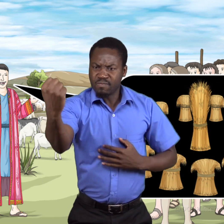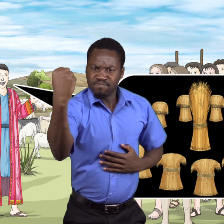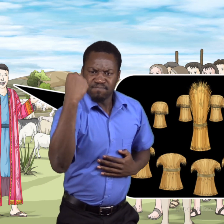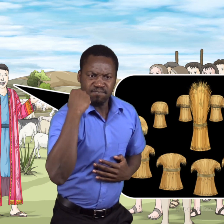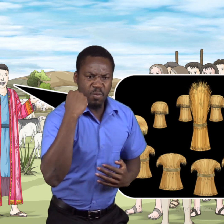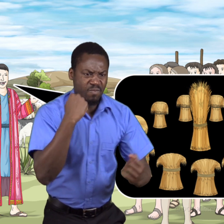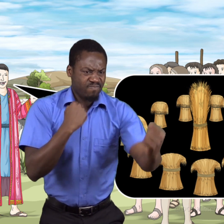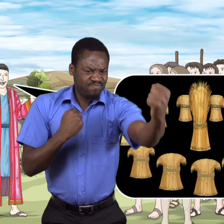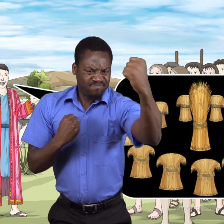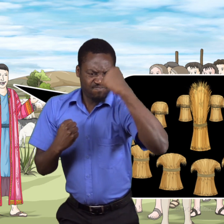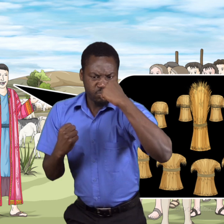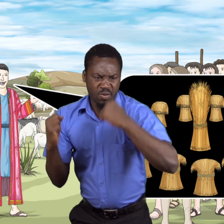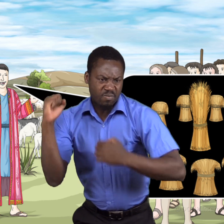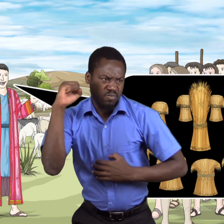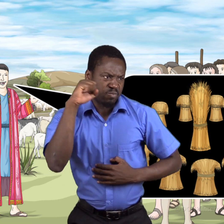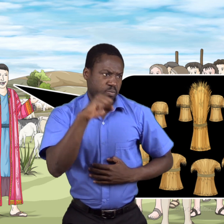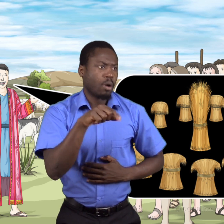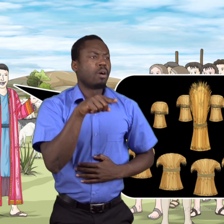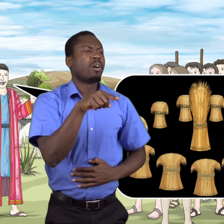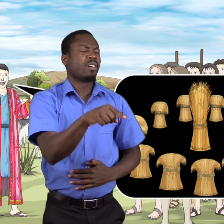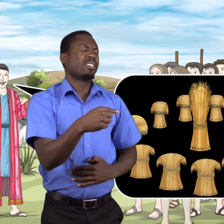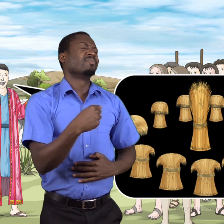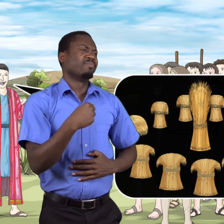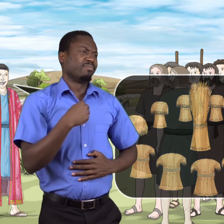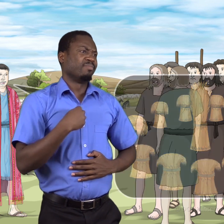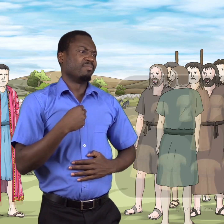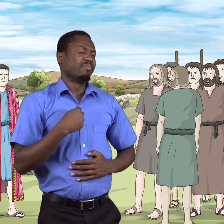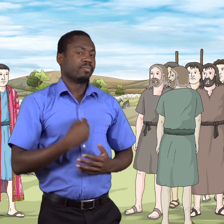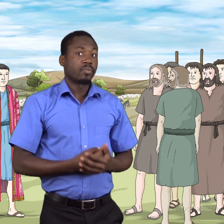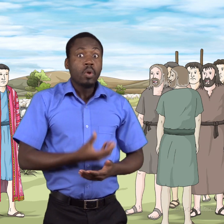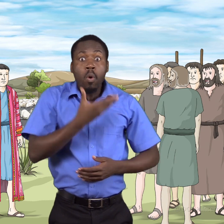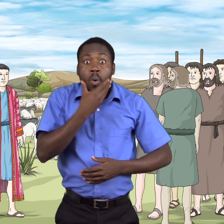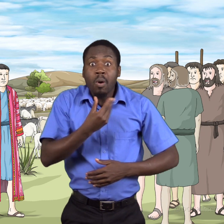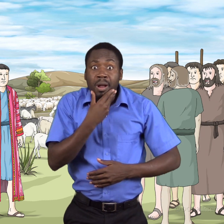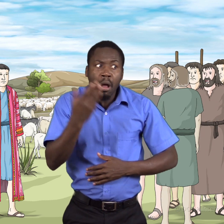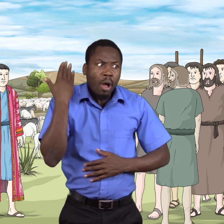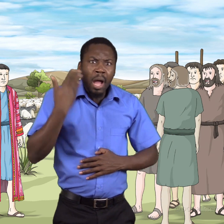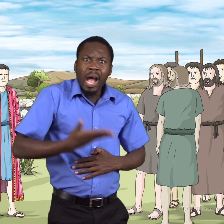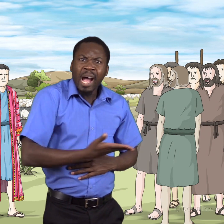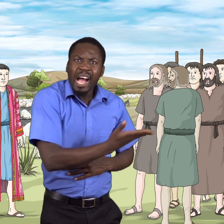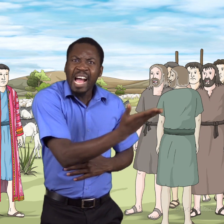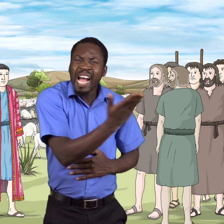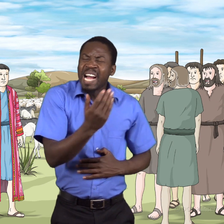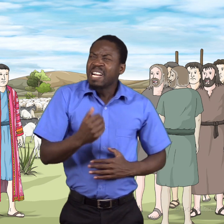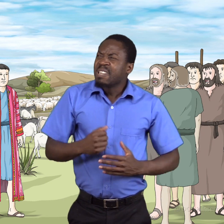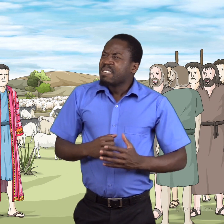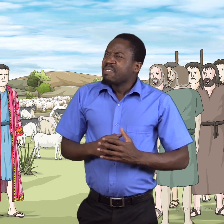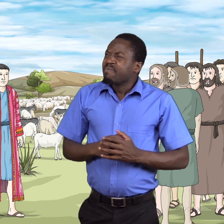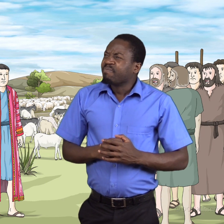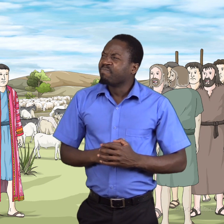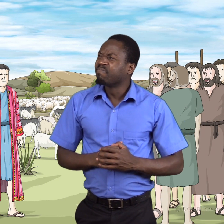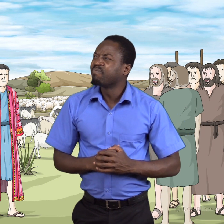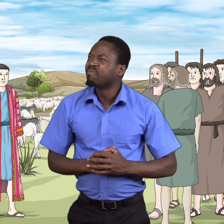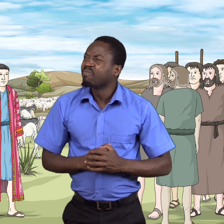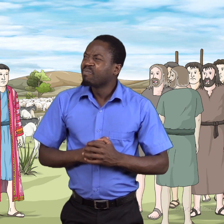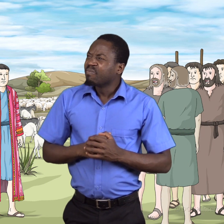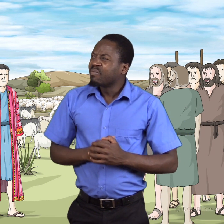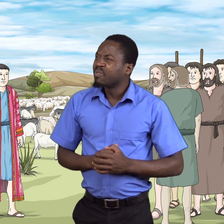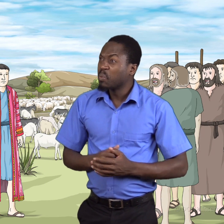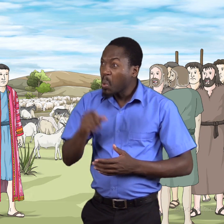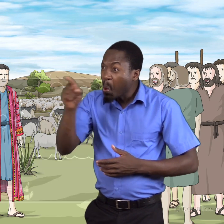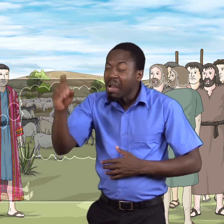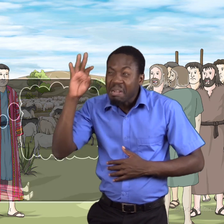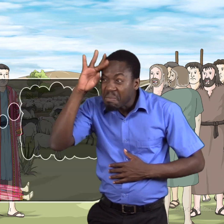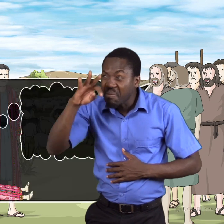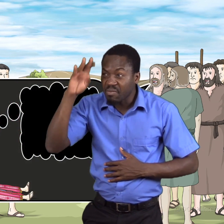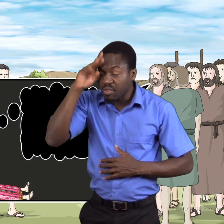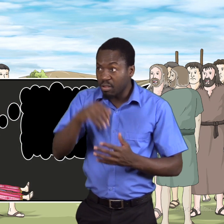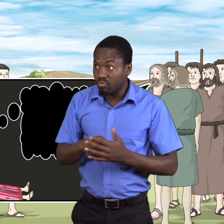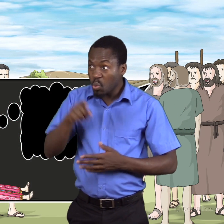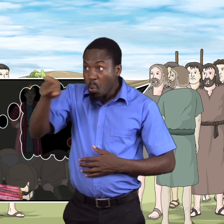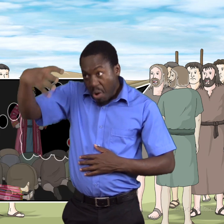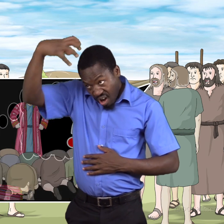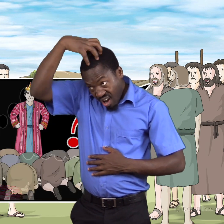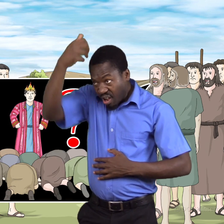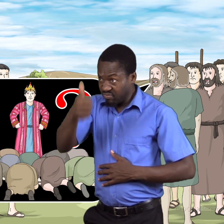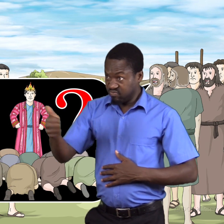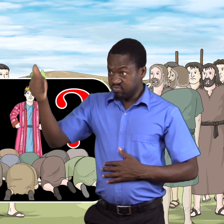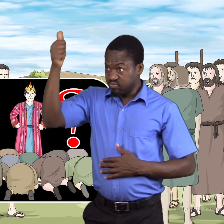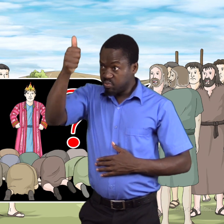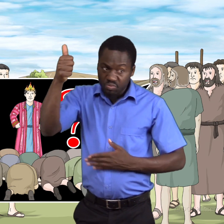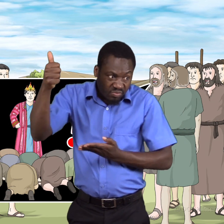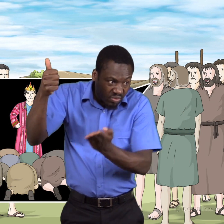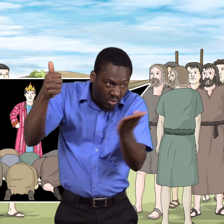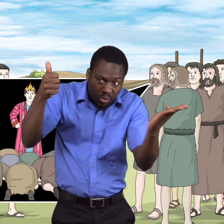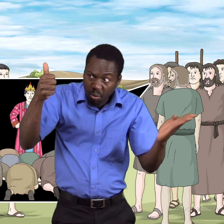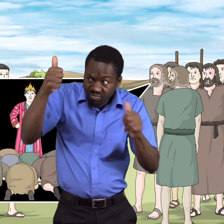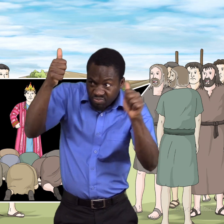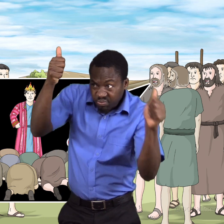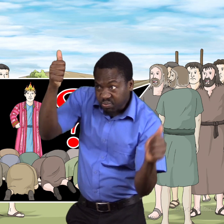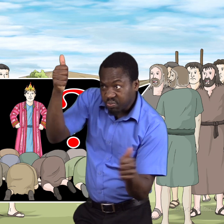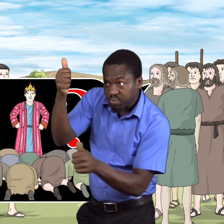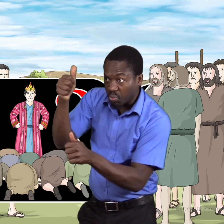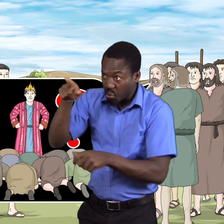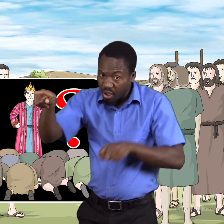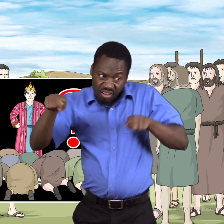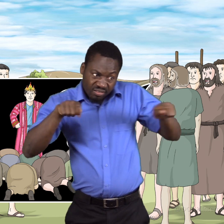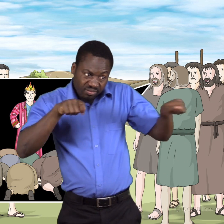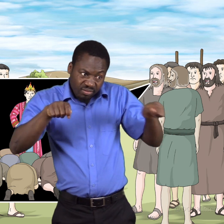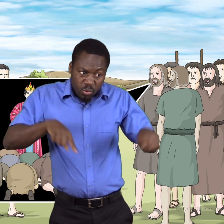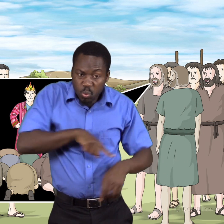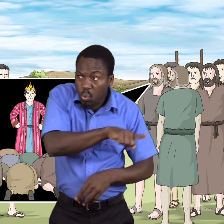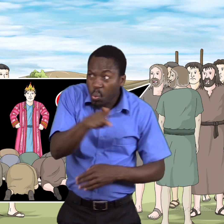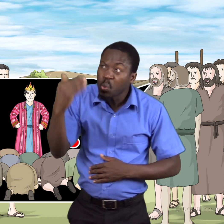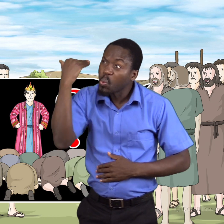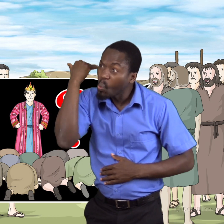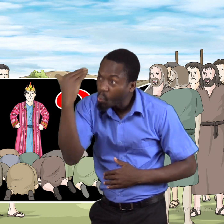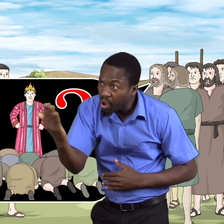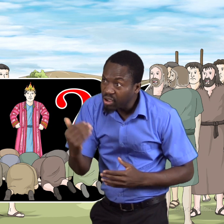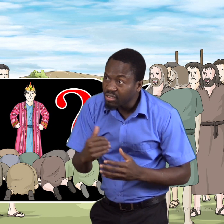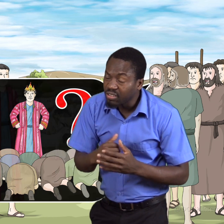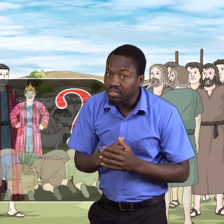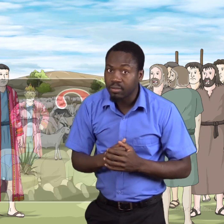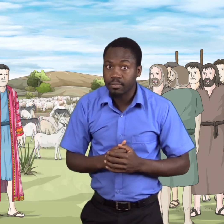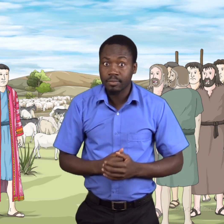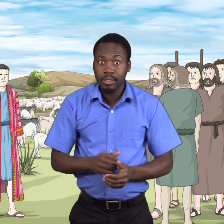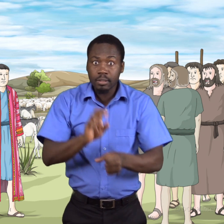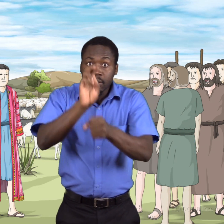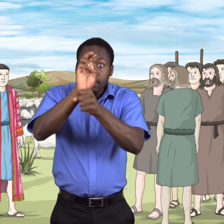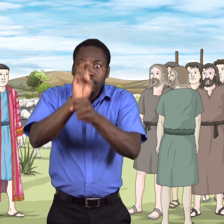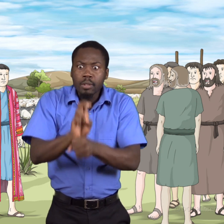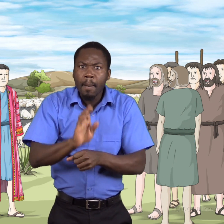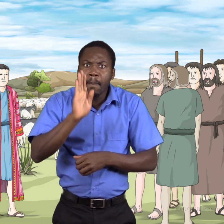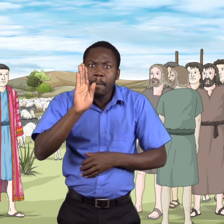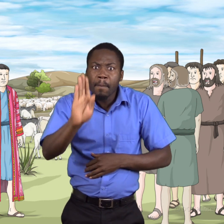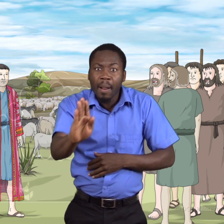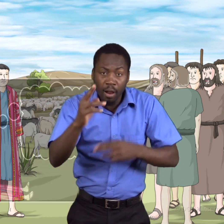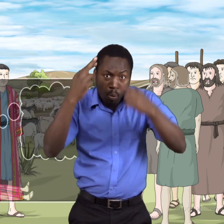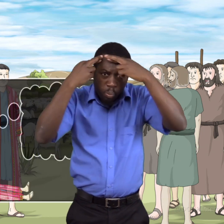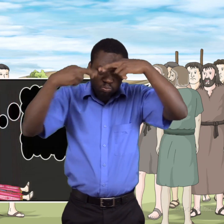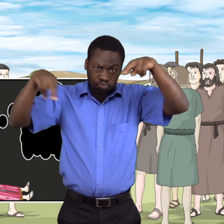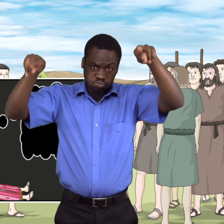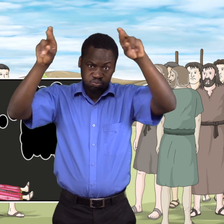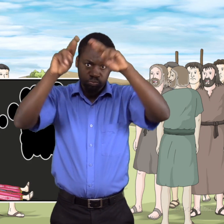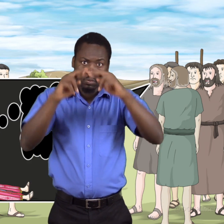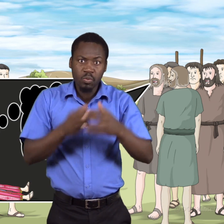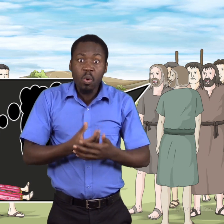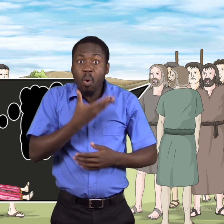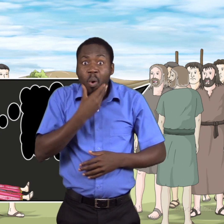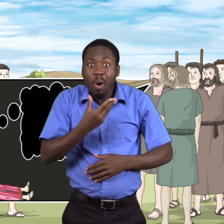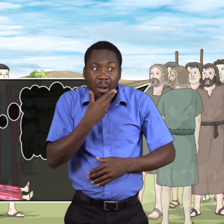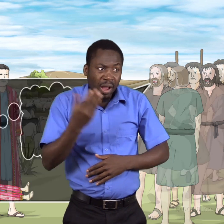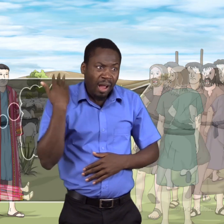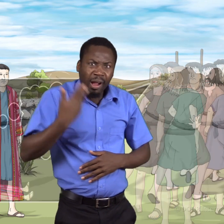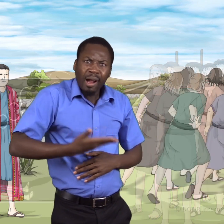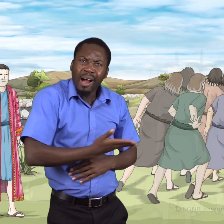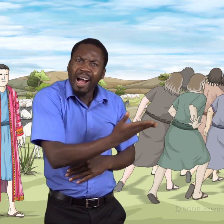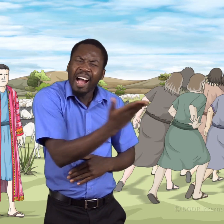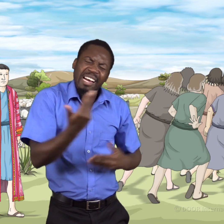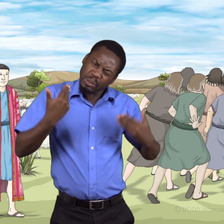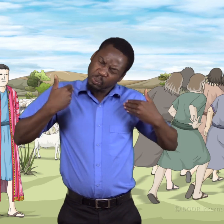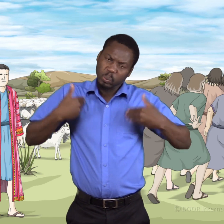“Do you intend to reign over us?” his brothers asked. “Will you actually rule us?”